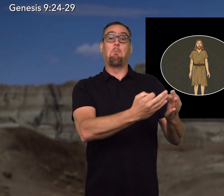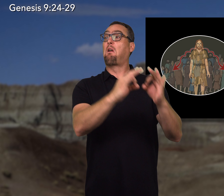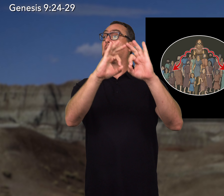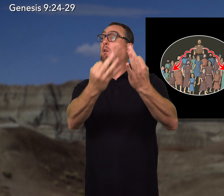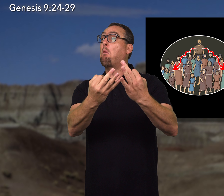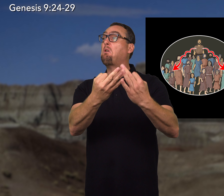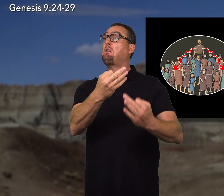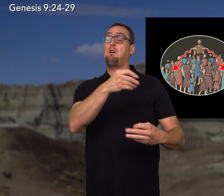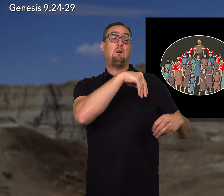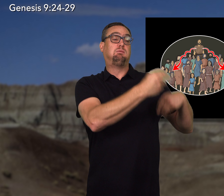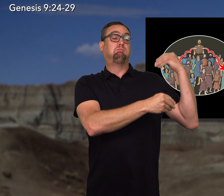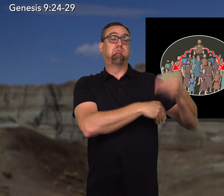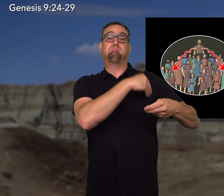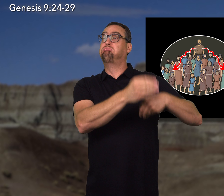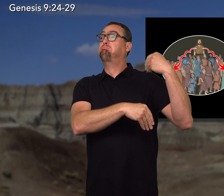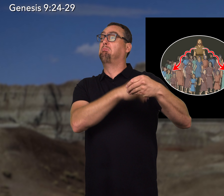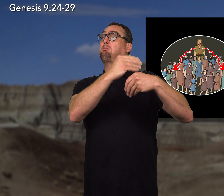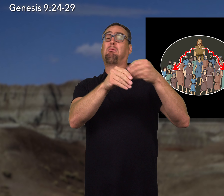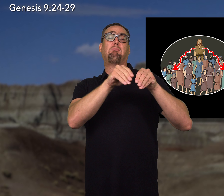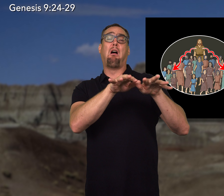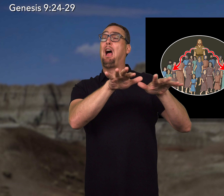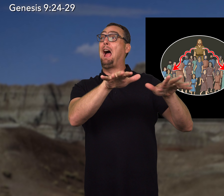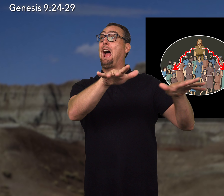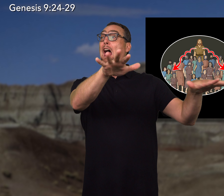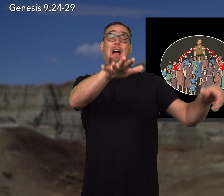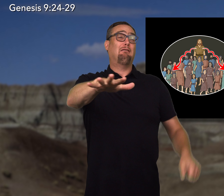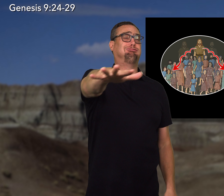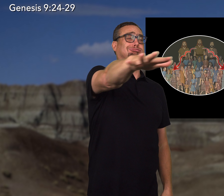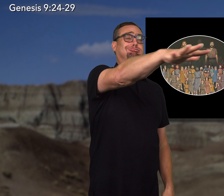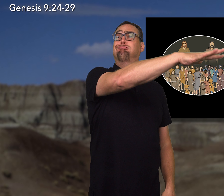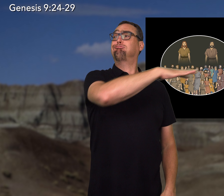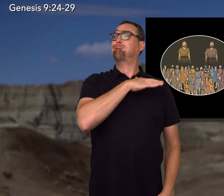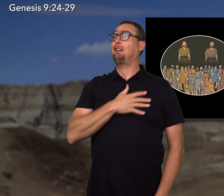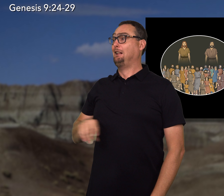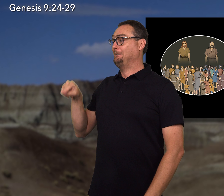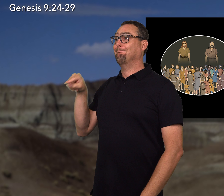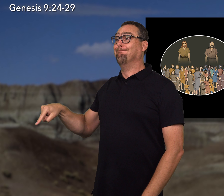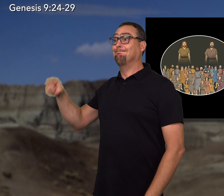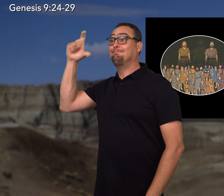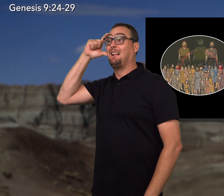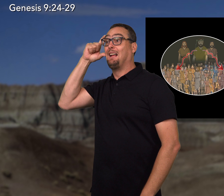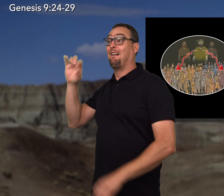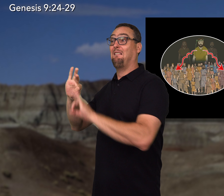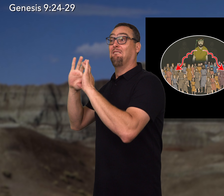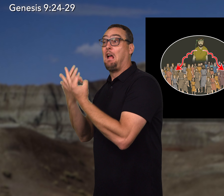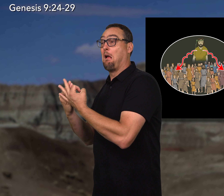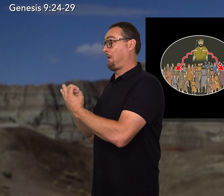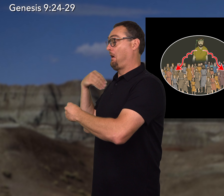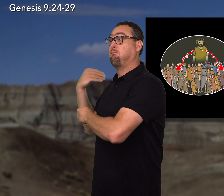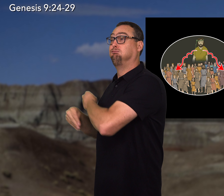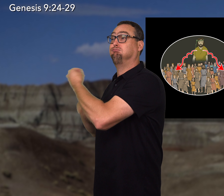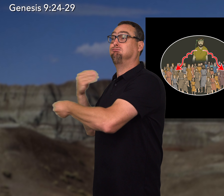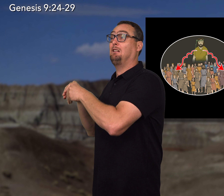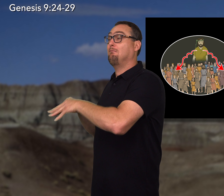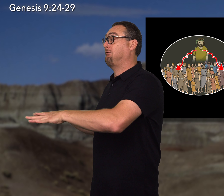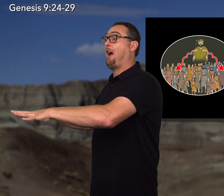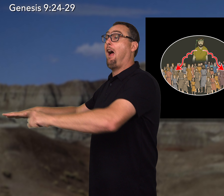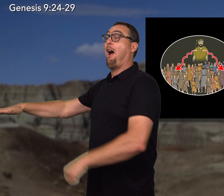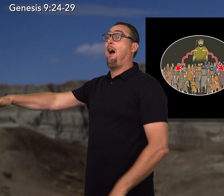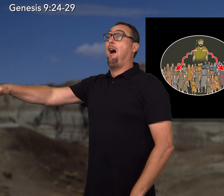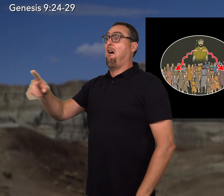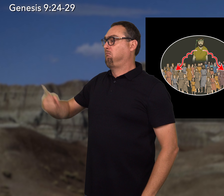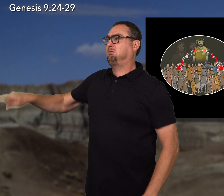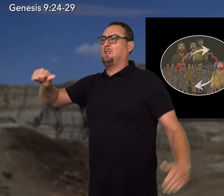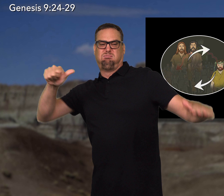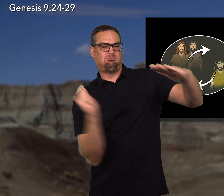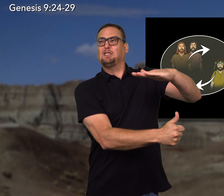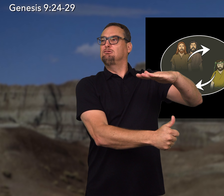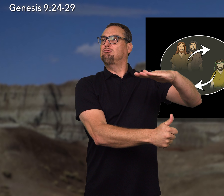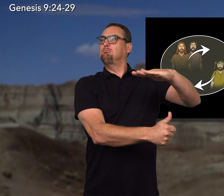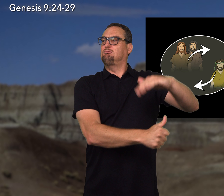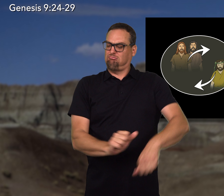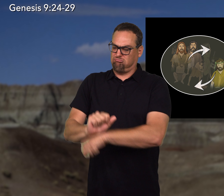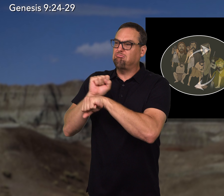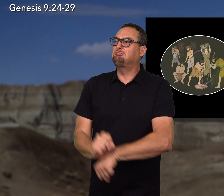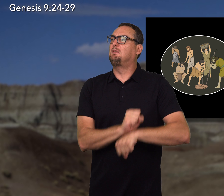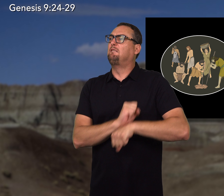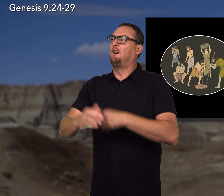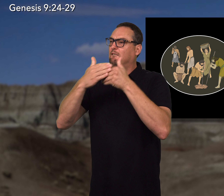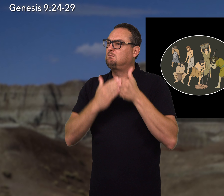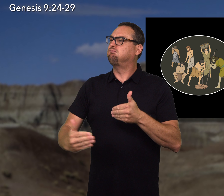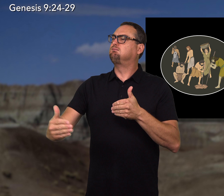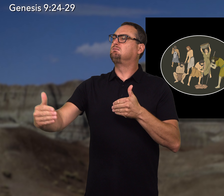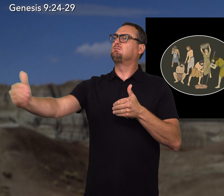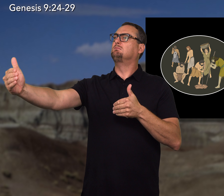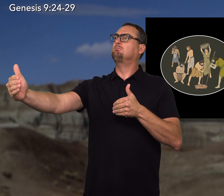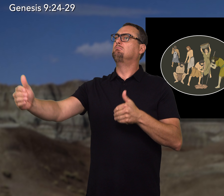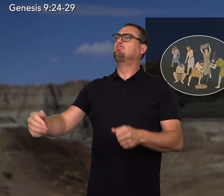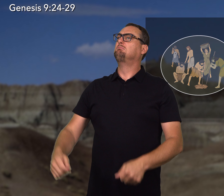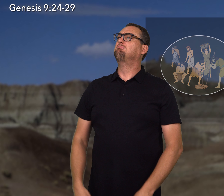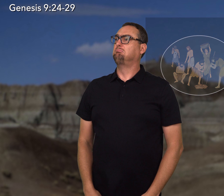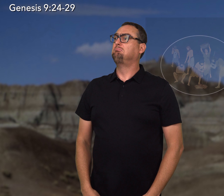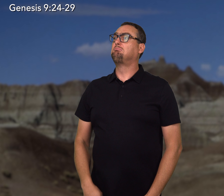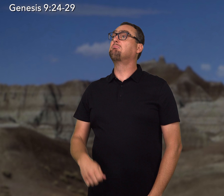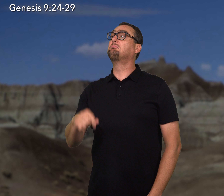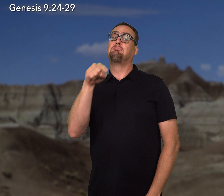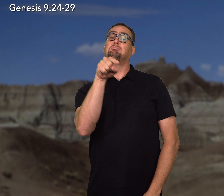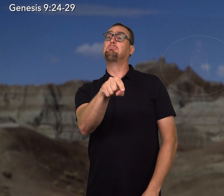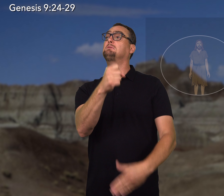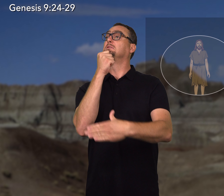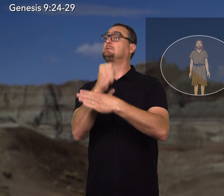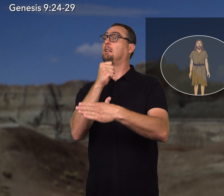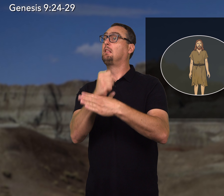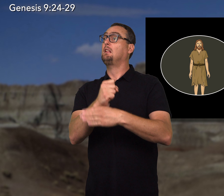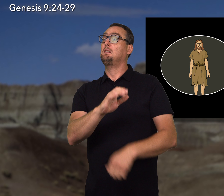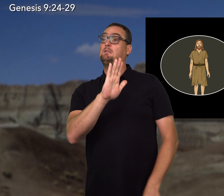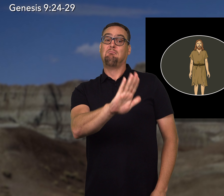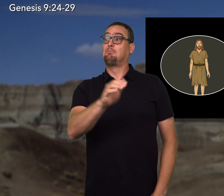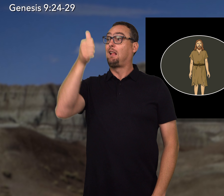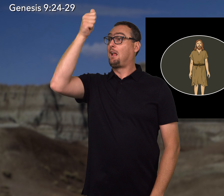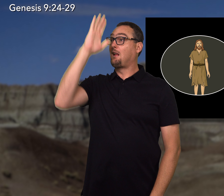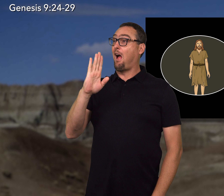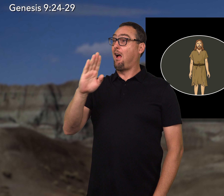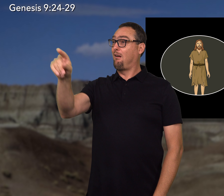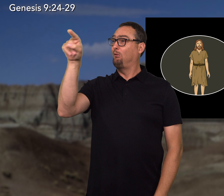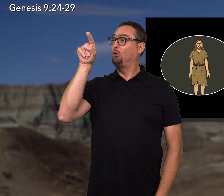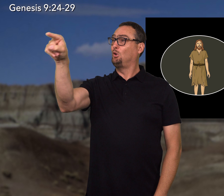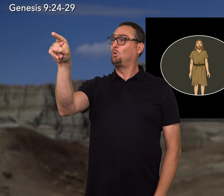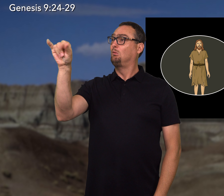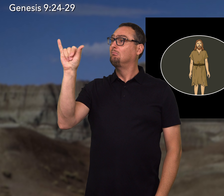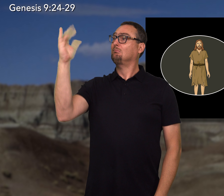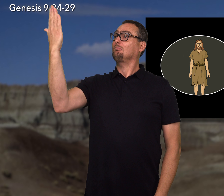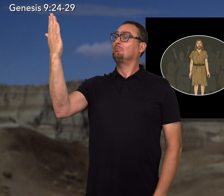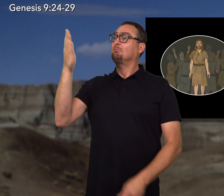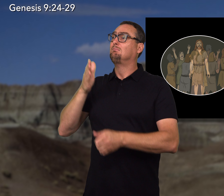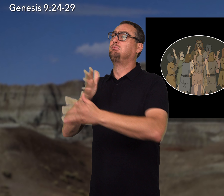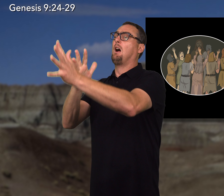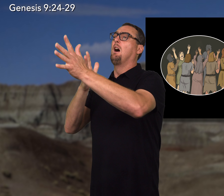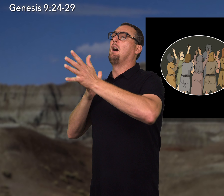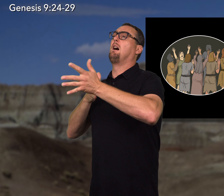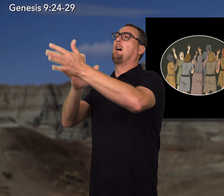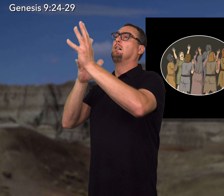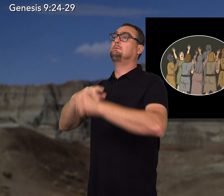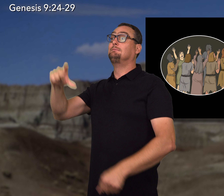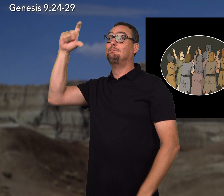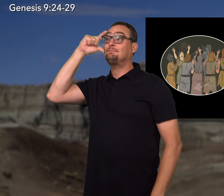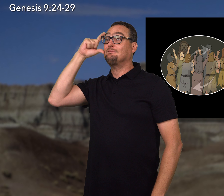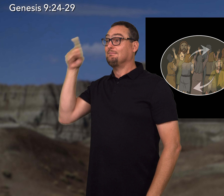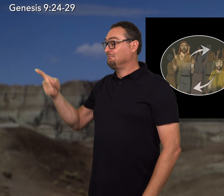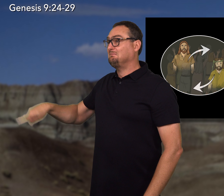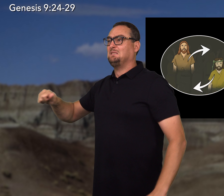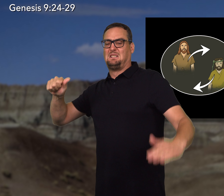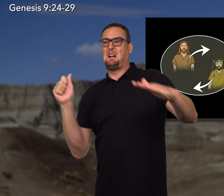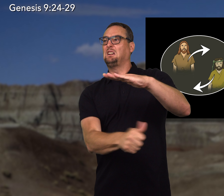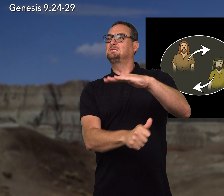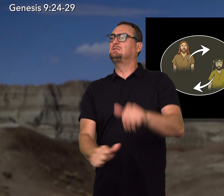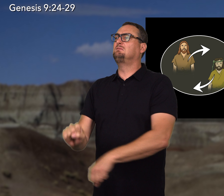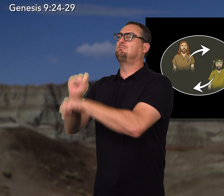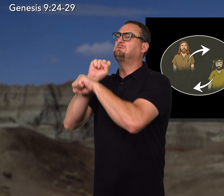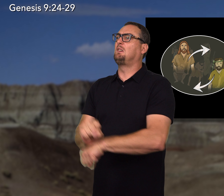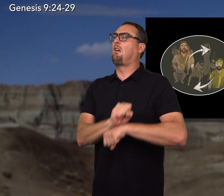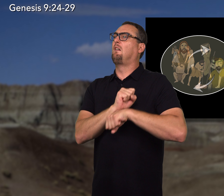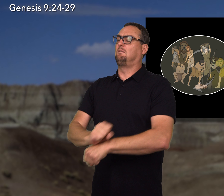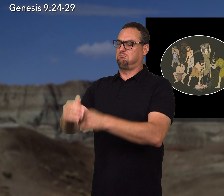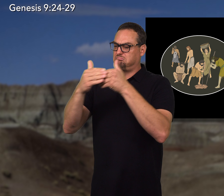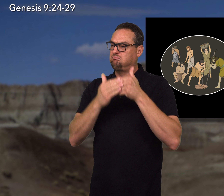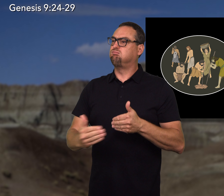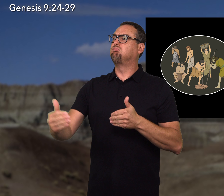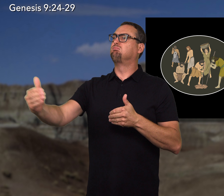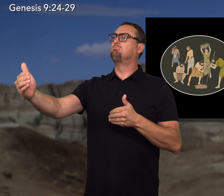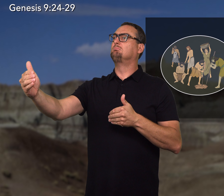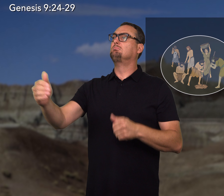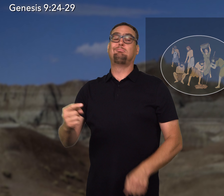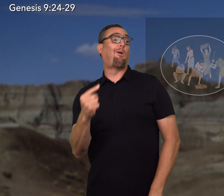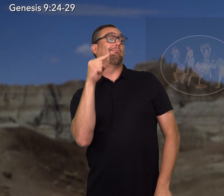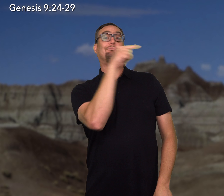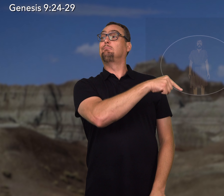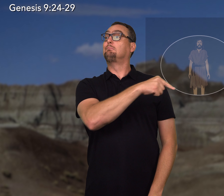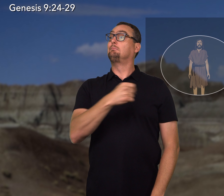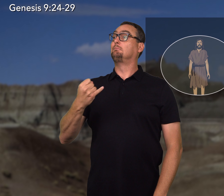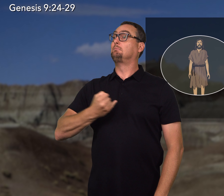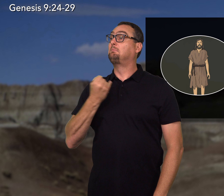He also declared: “Blessed be the LORD, the God of Shem! May Canaan be the servant of Shem.